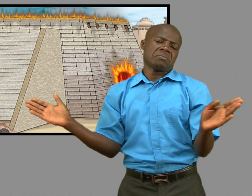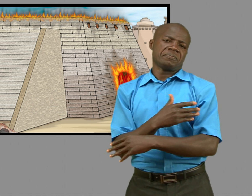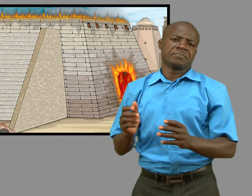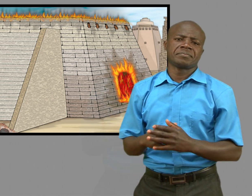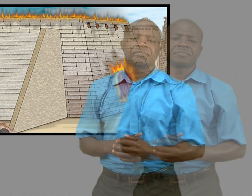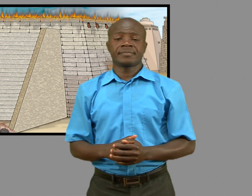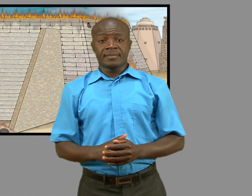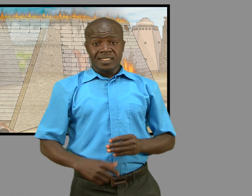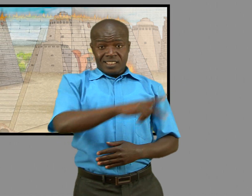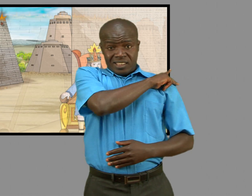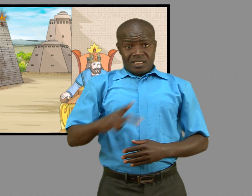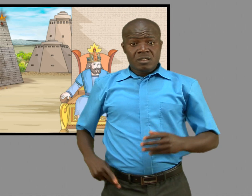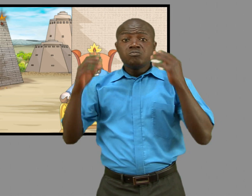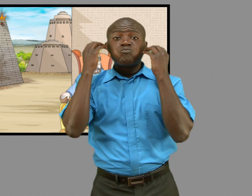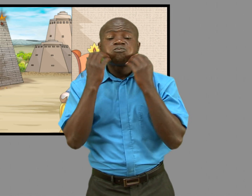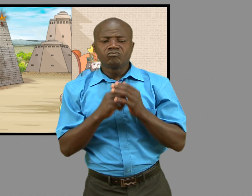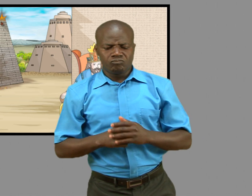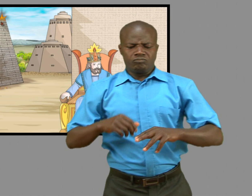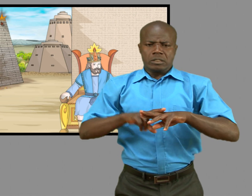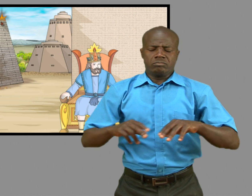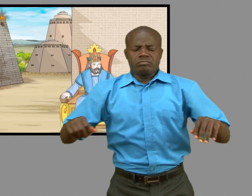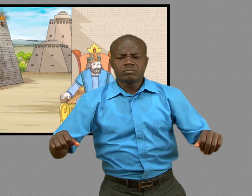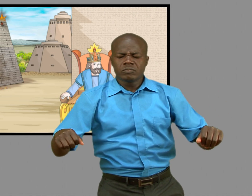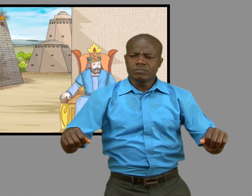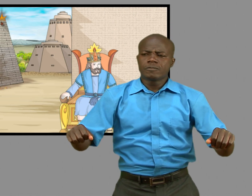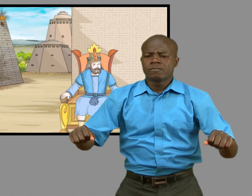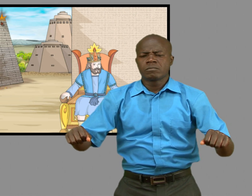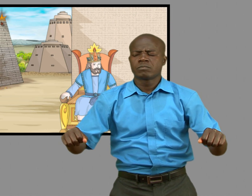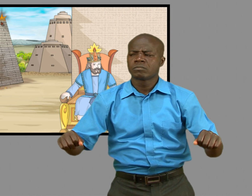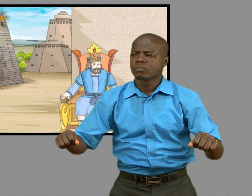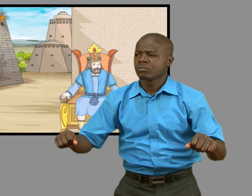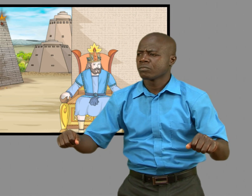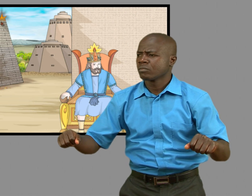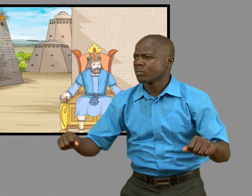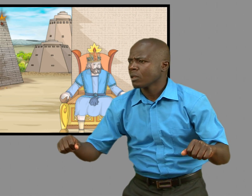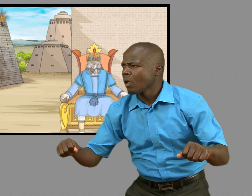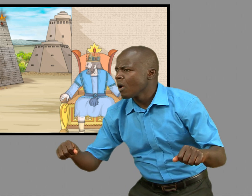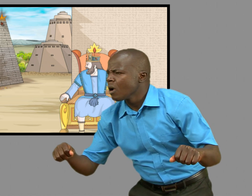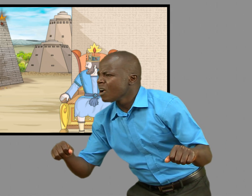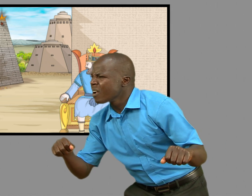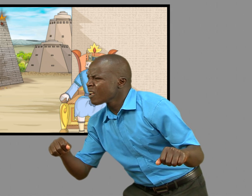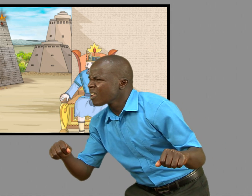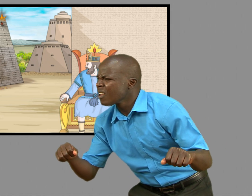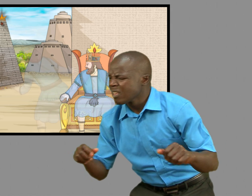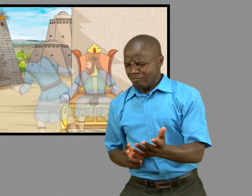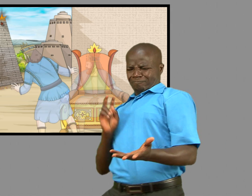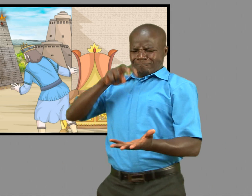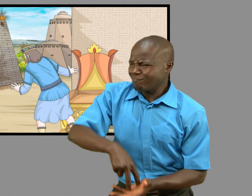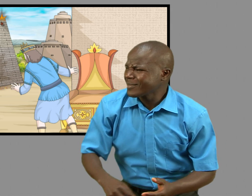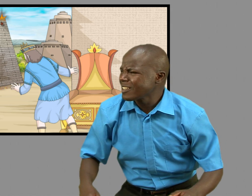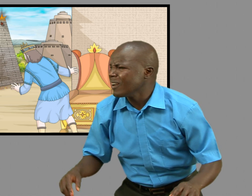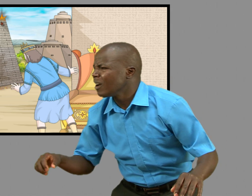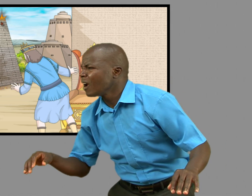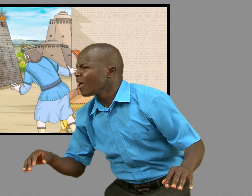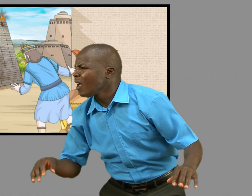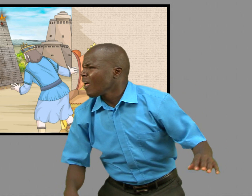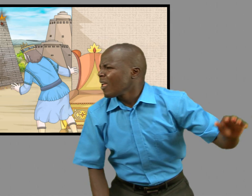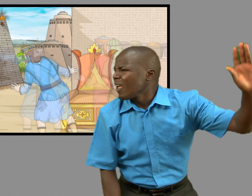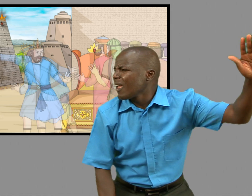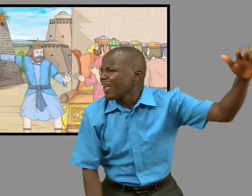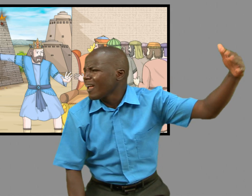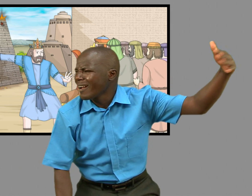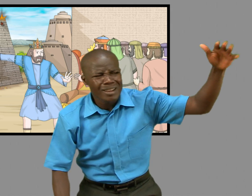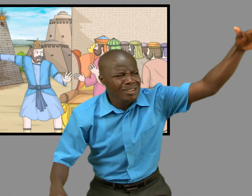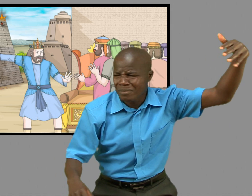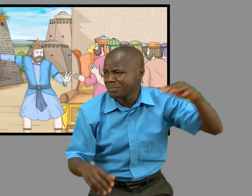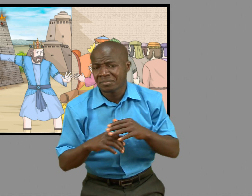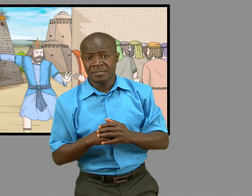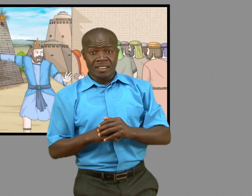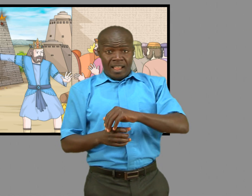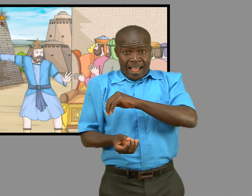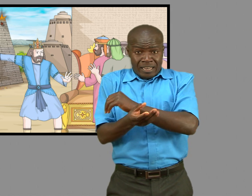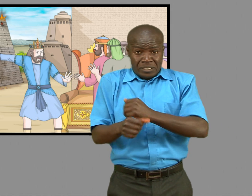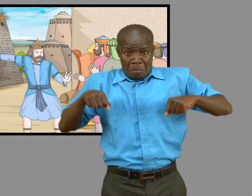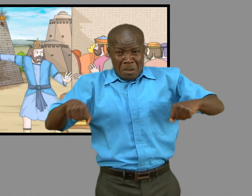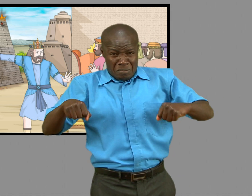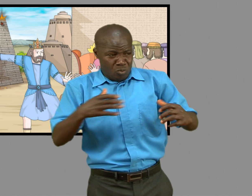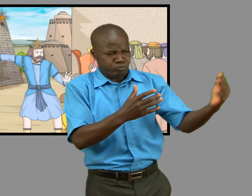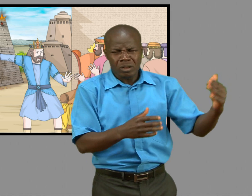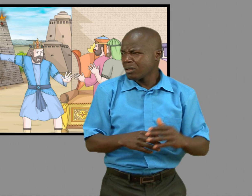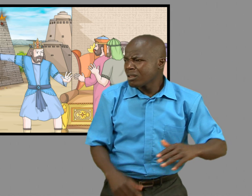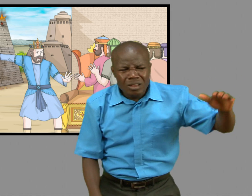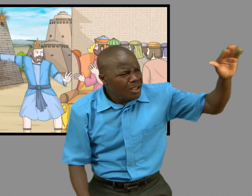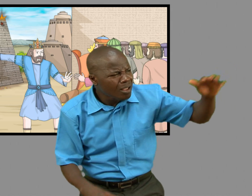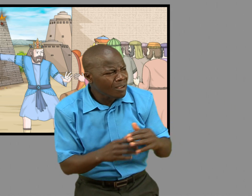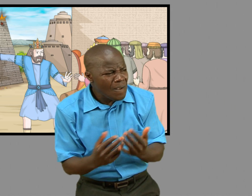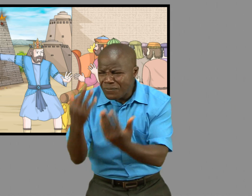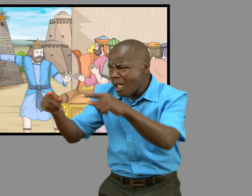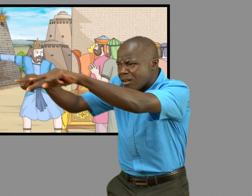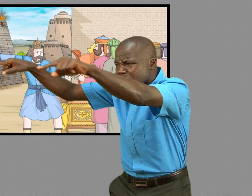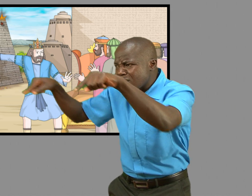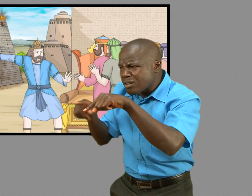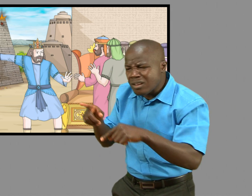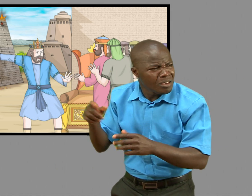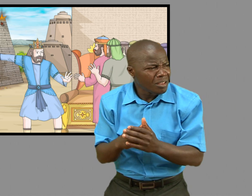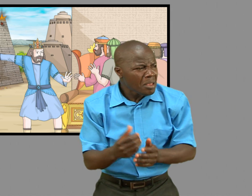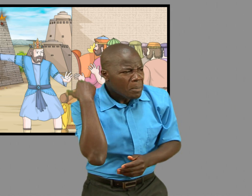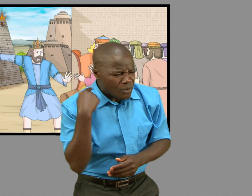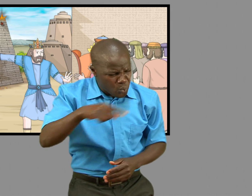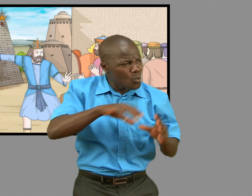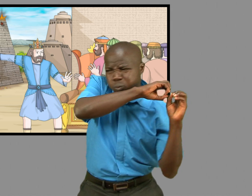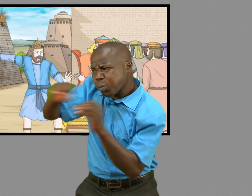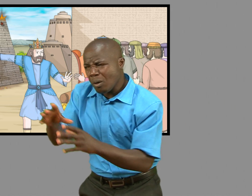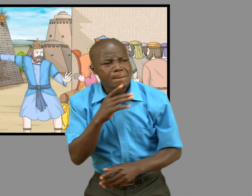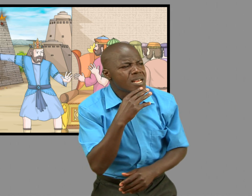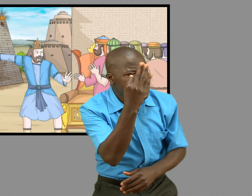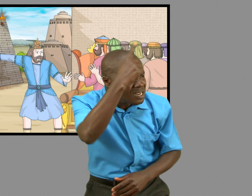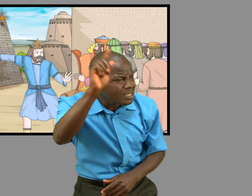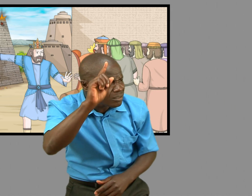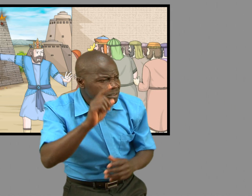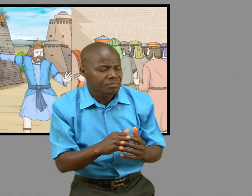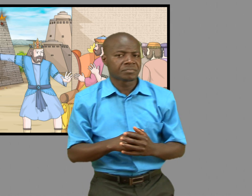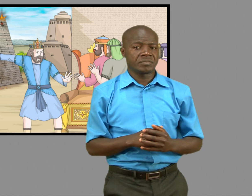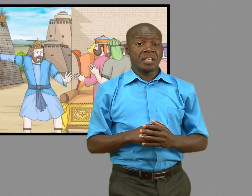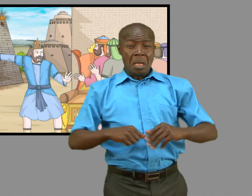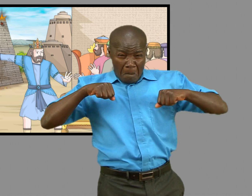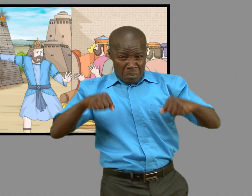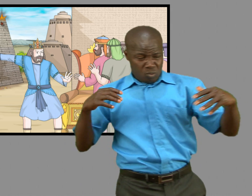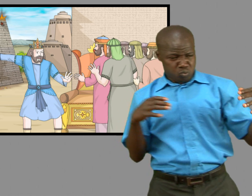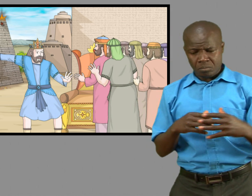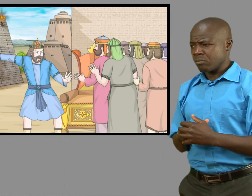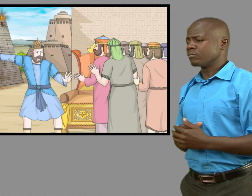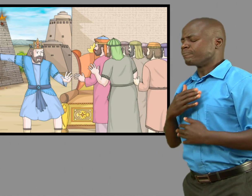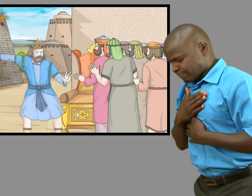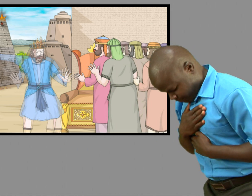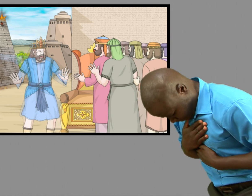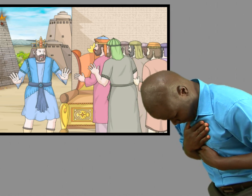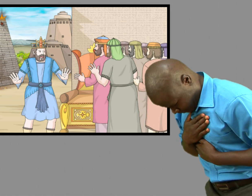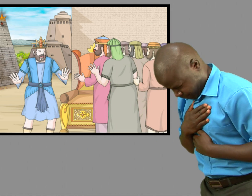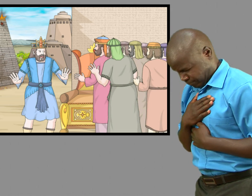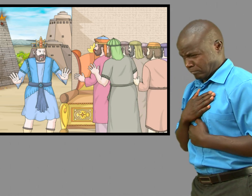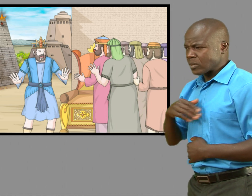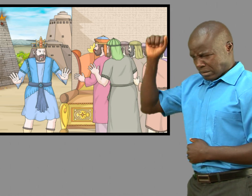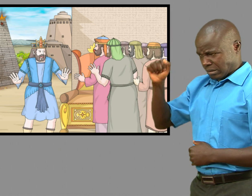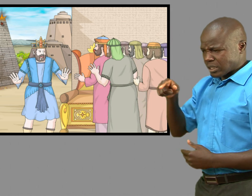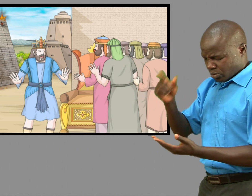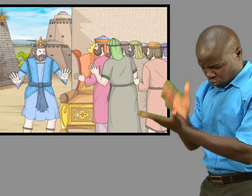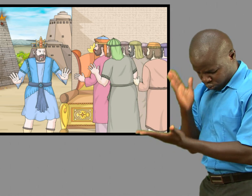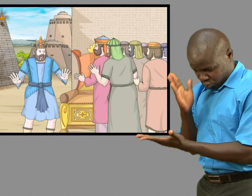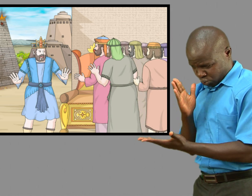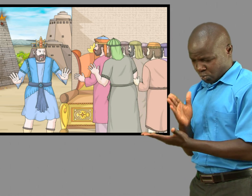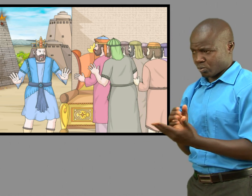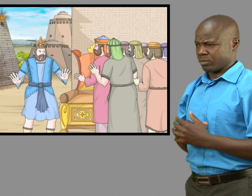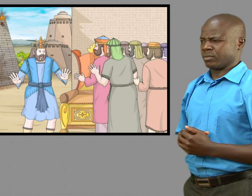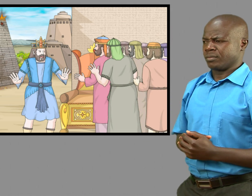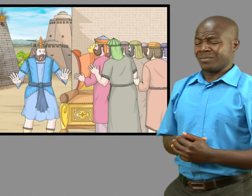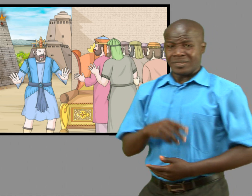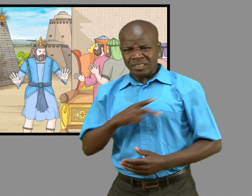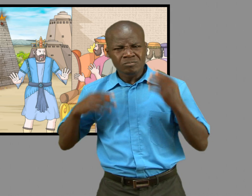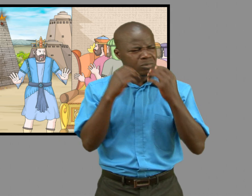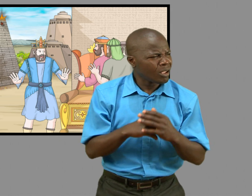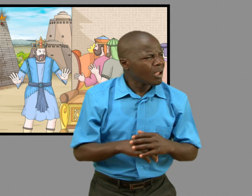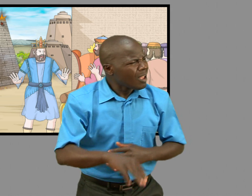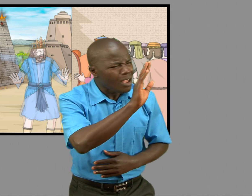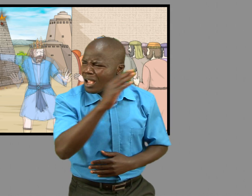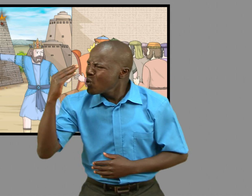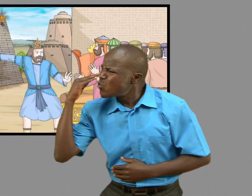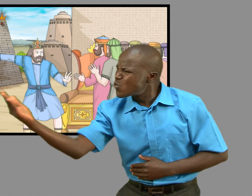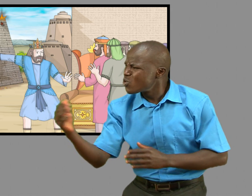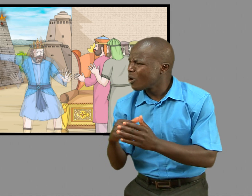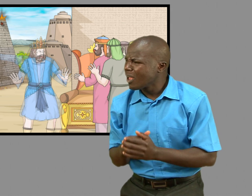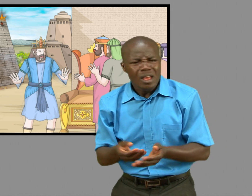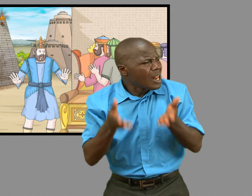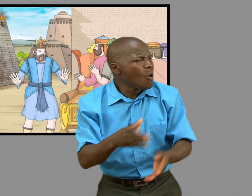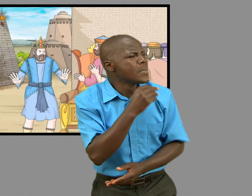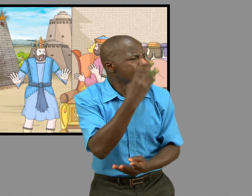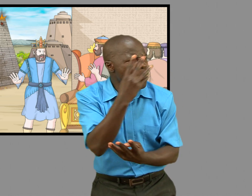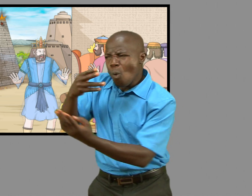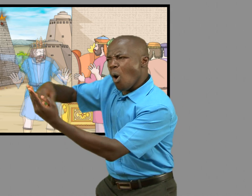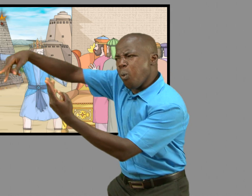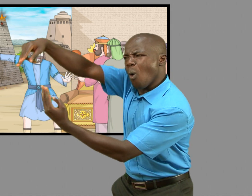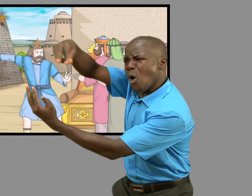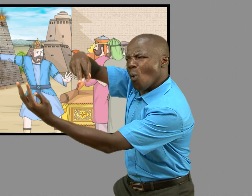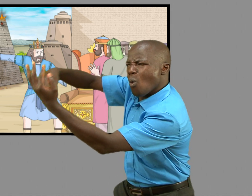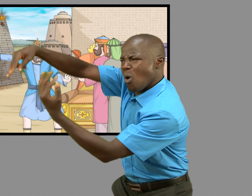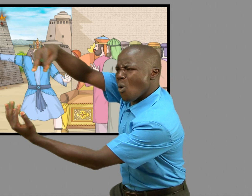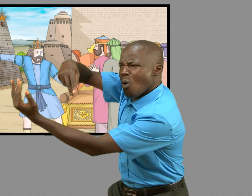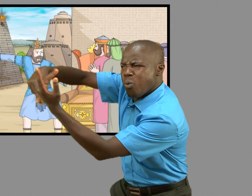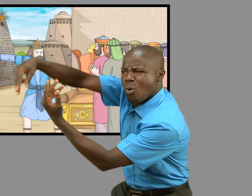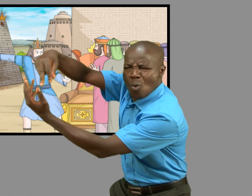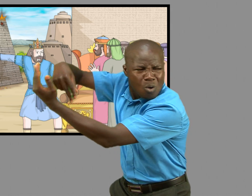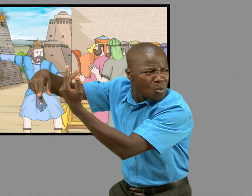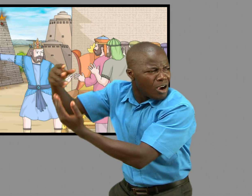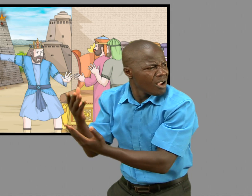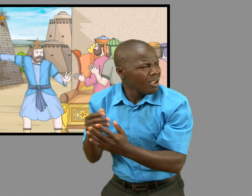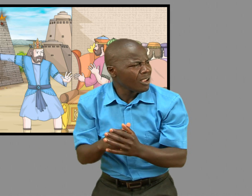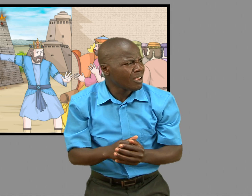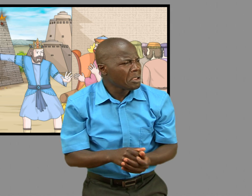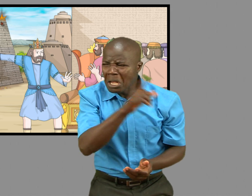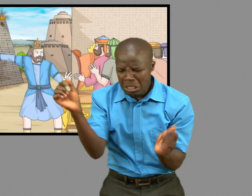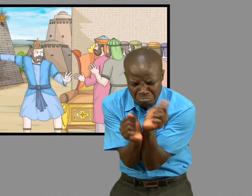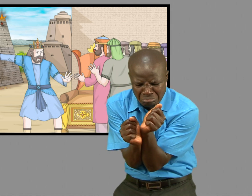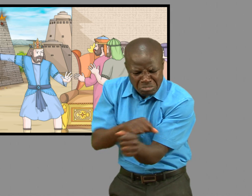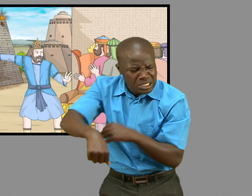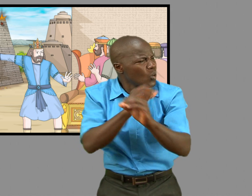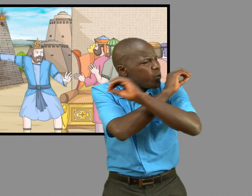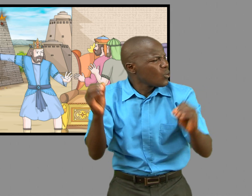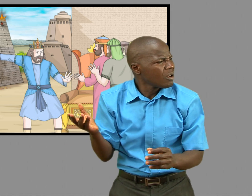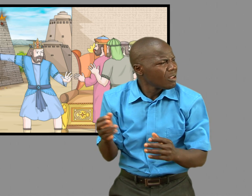Suddenly King Nebuchadnezzar jumped up in amazement and asked his advisers, “Did we not throw three men, firmly bound, into the fire?”